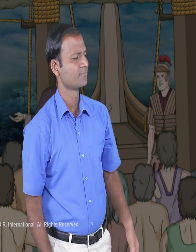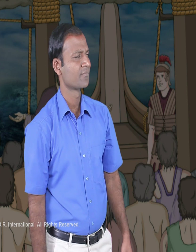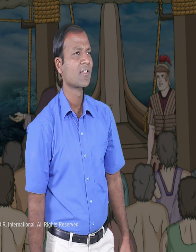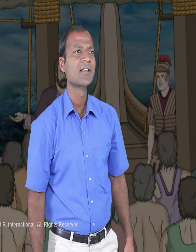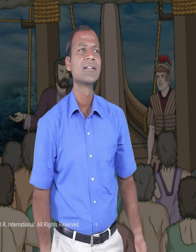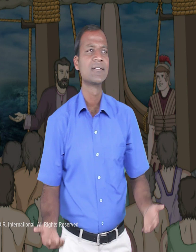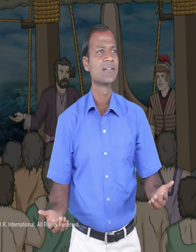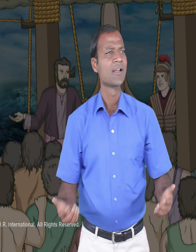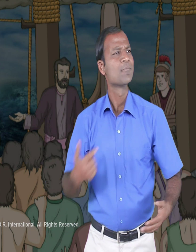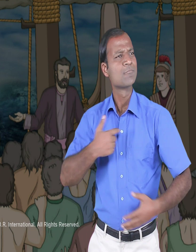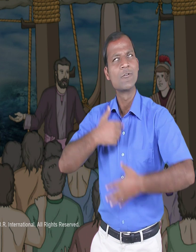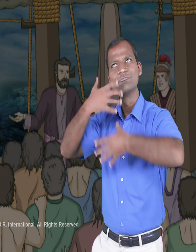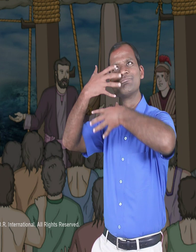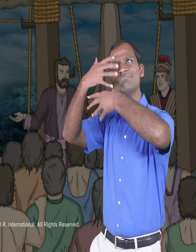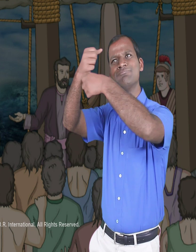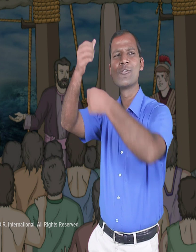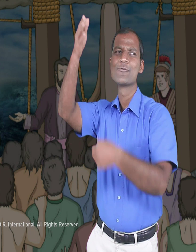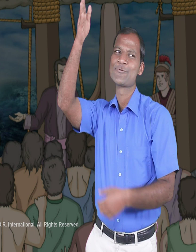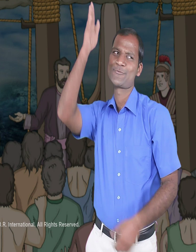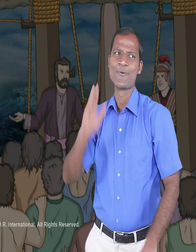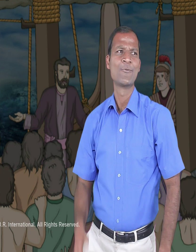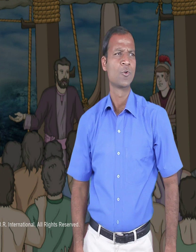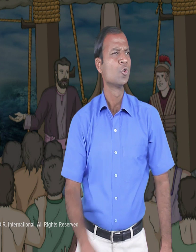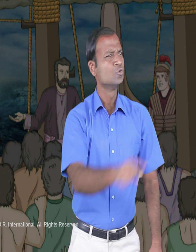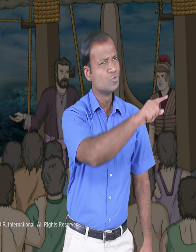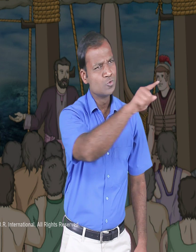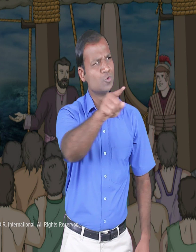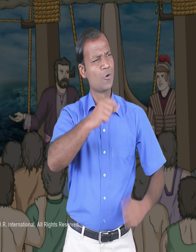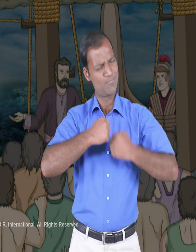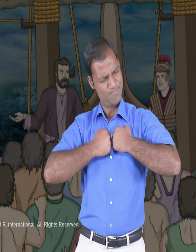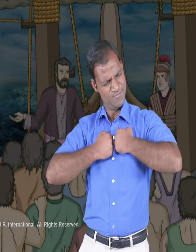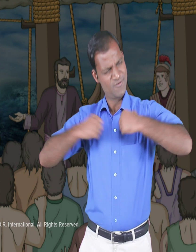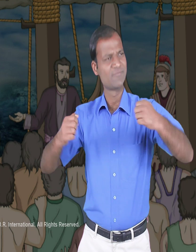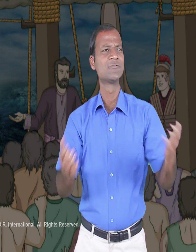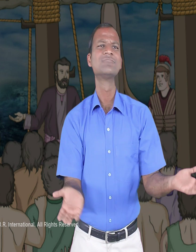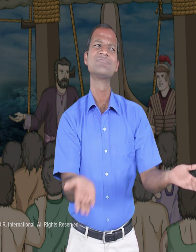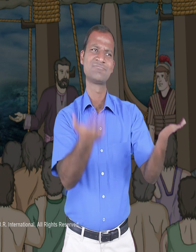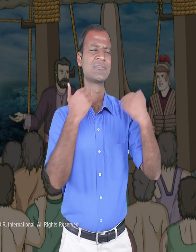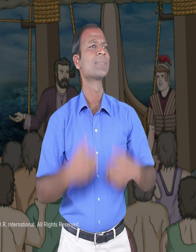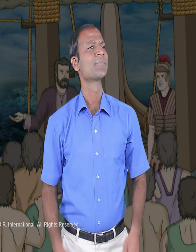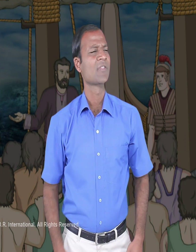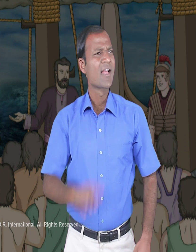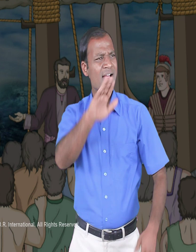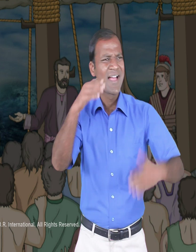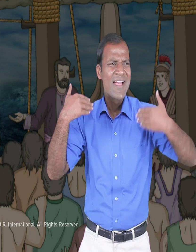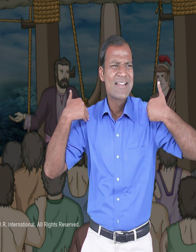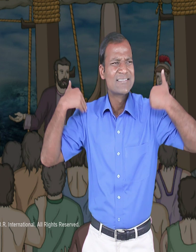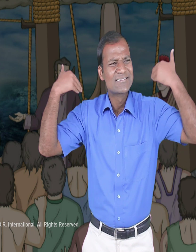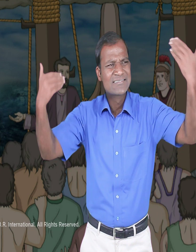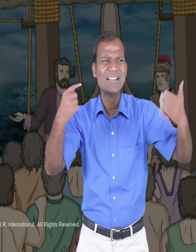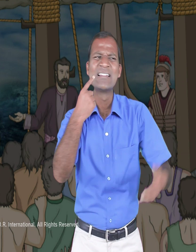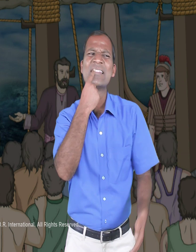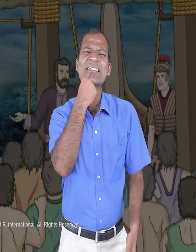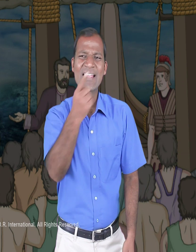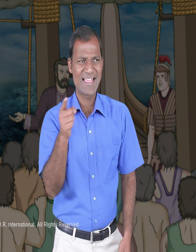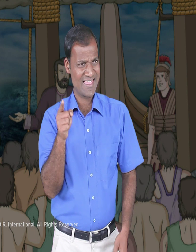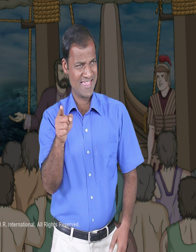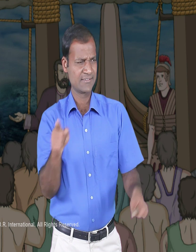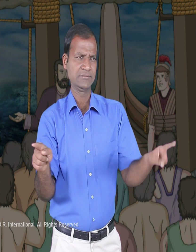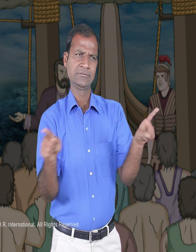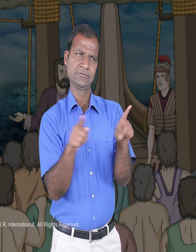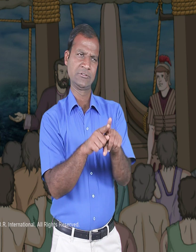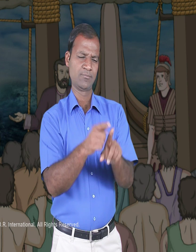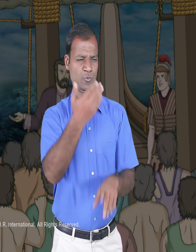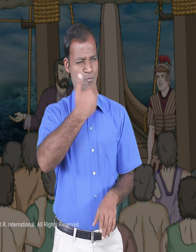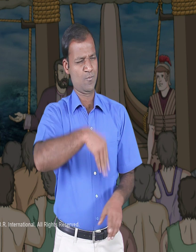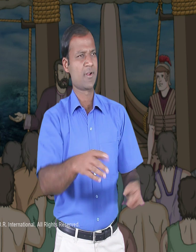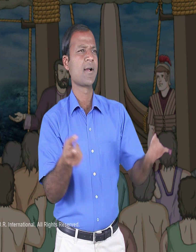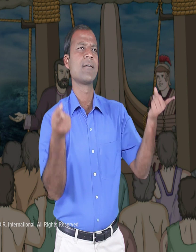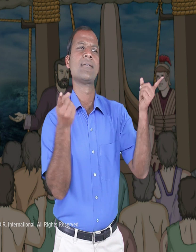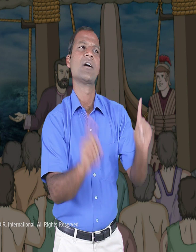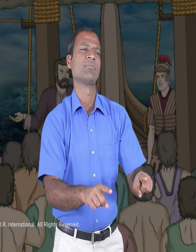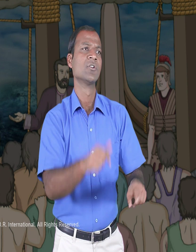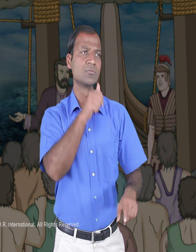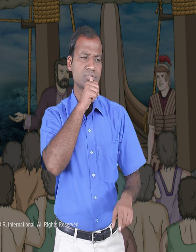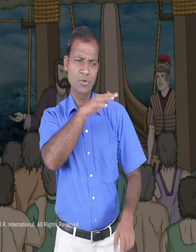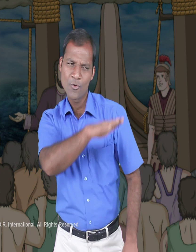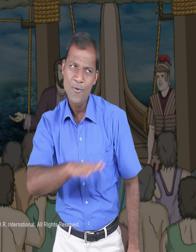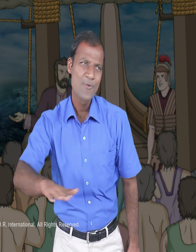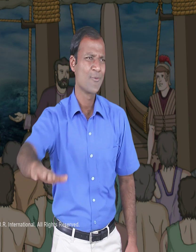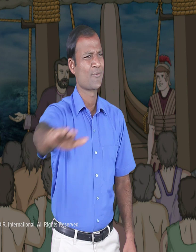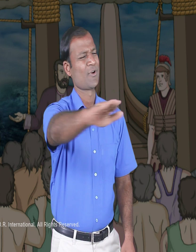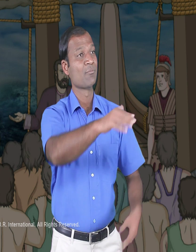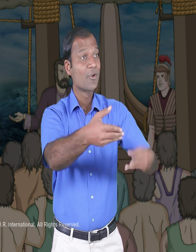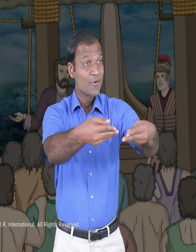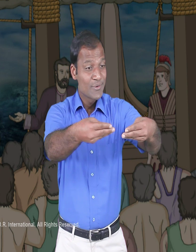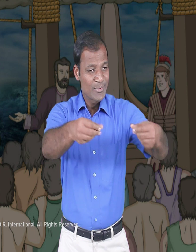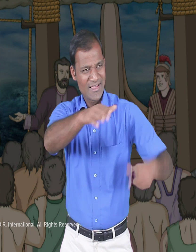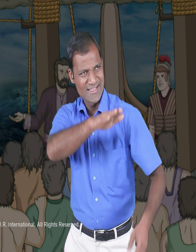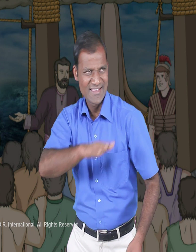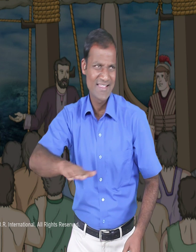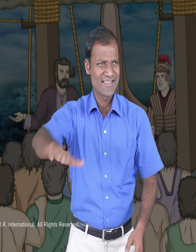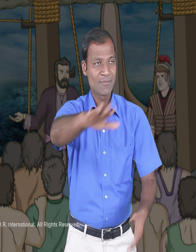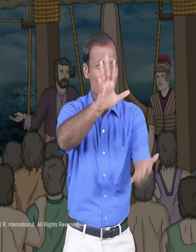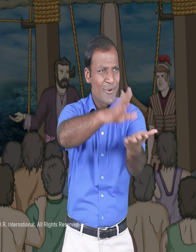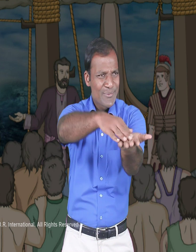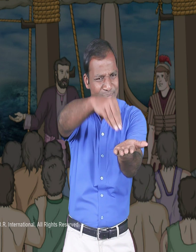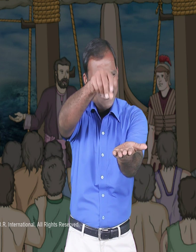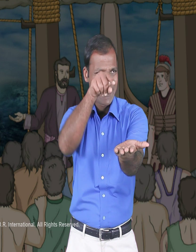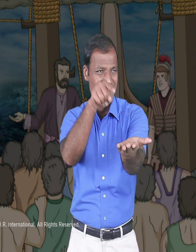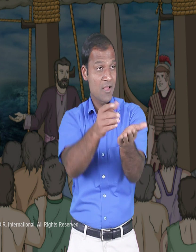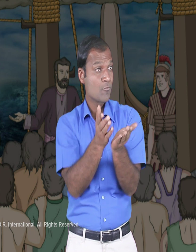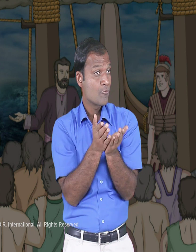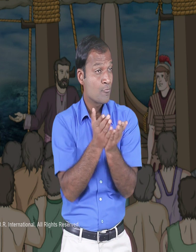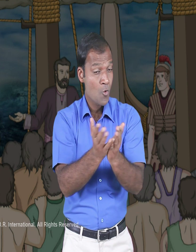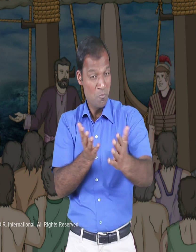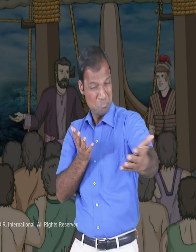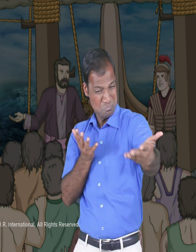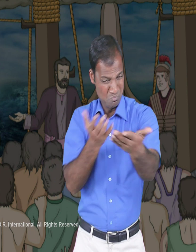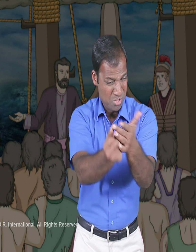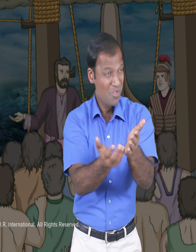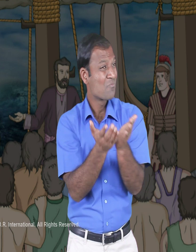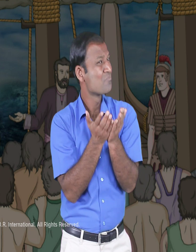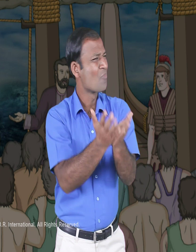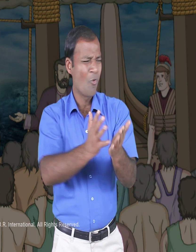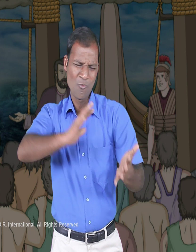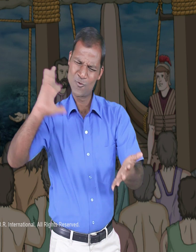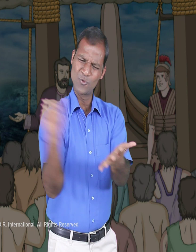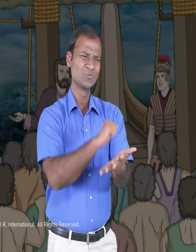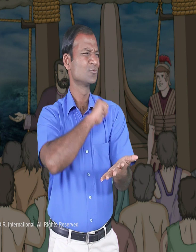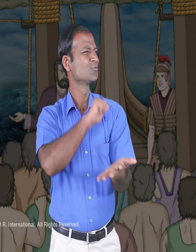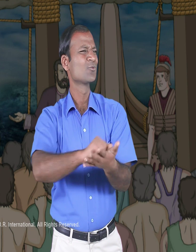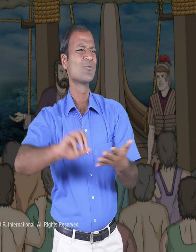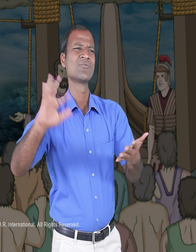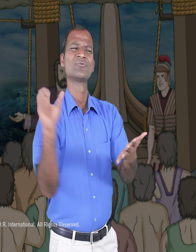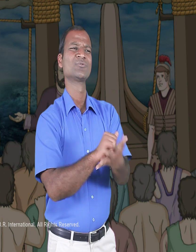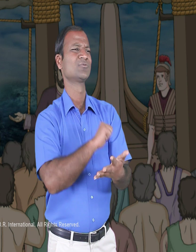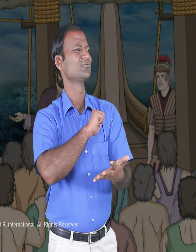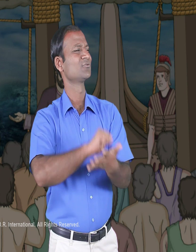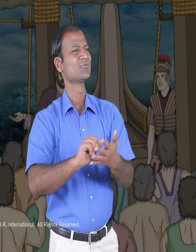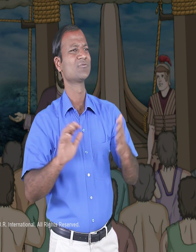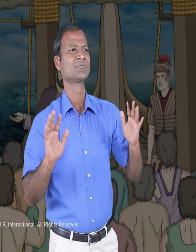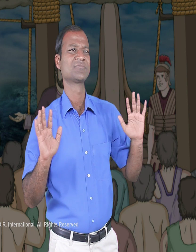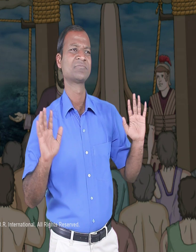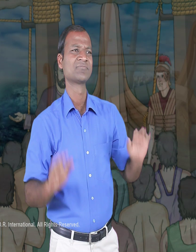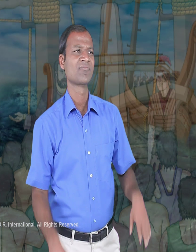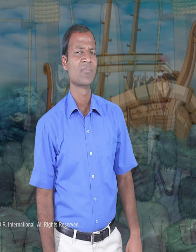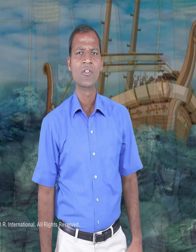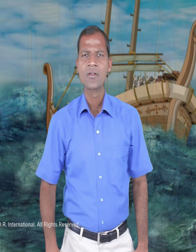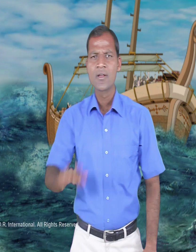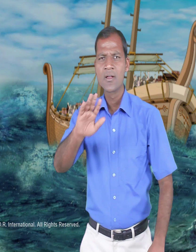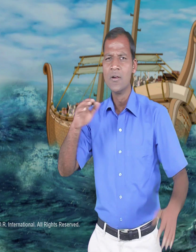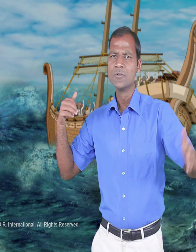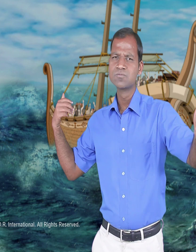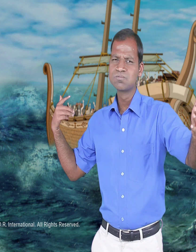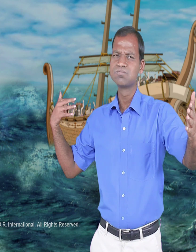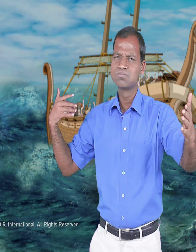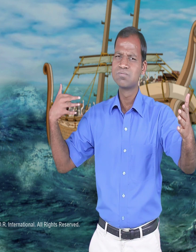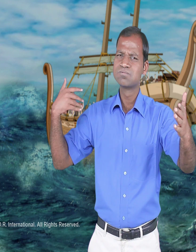So take courage, men, for I believe God that it will happen just as He told me. However, we must run aground on some island.”